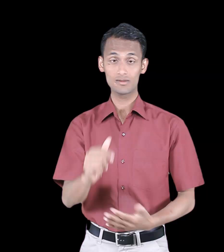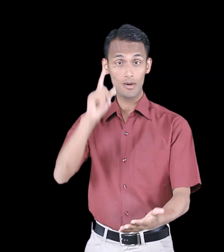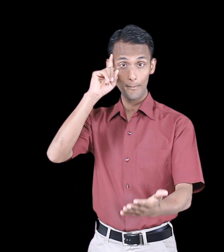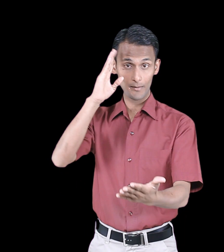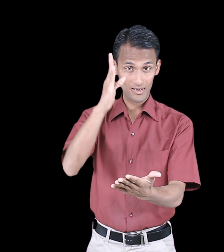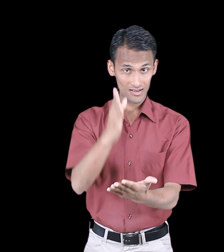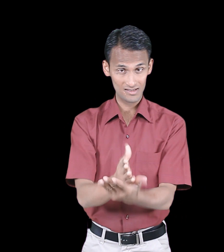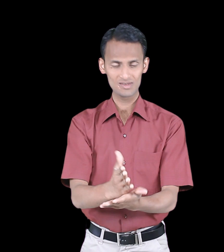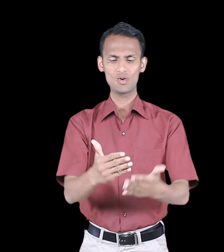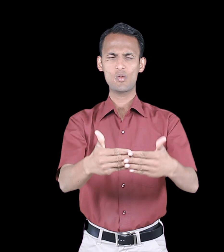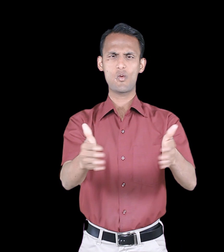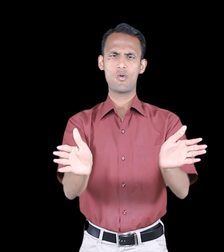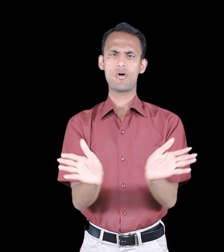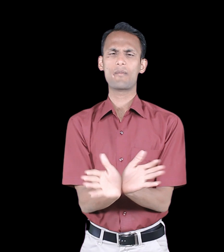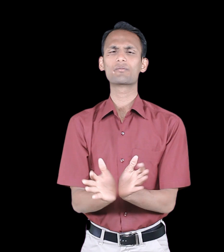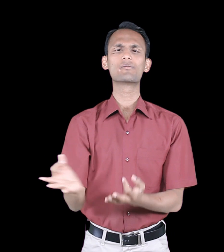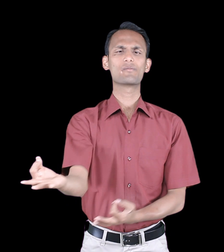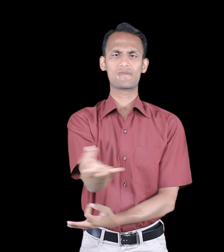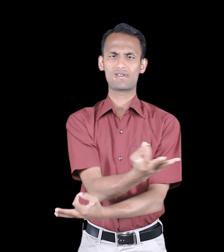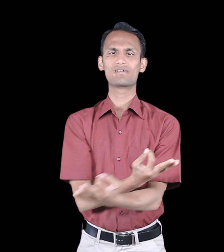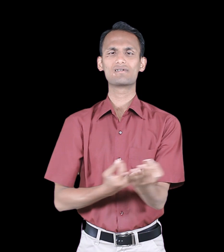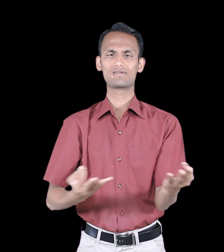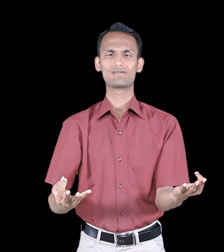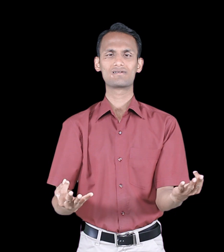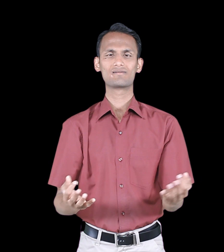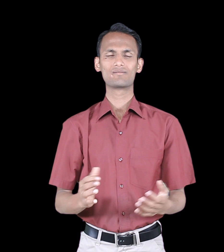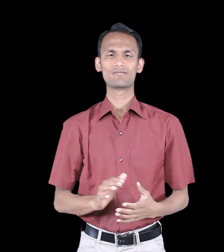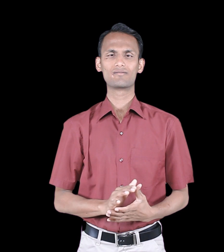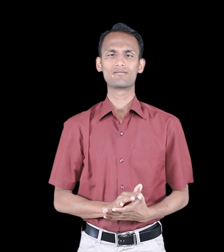The fellowship of the believers